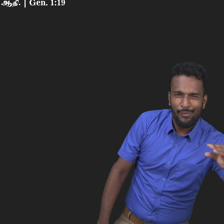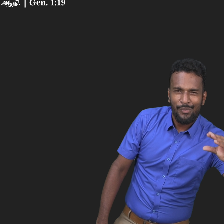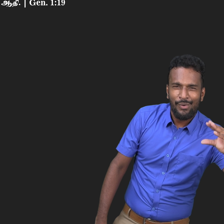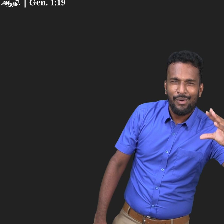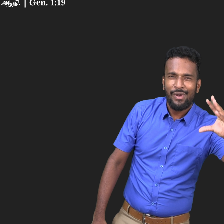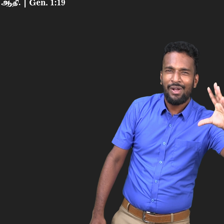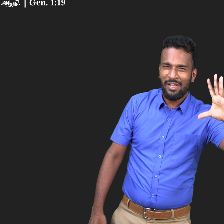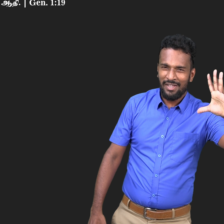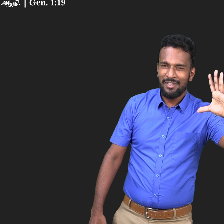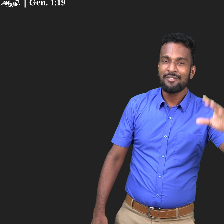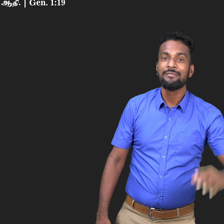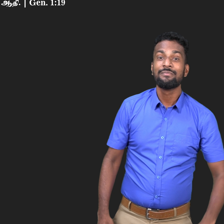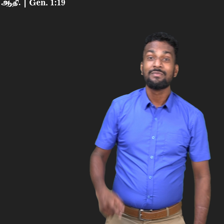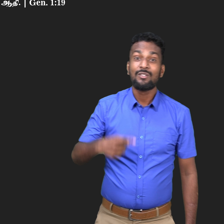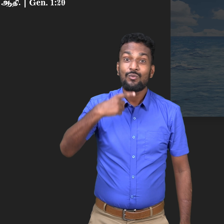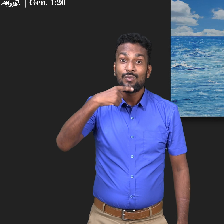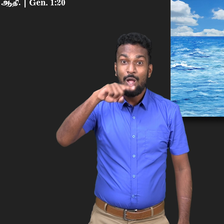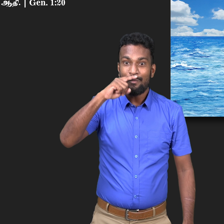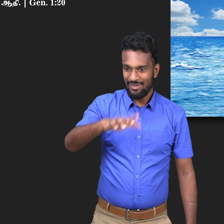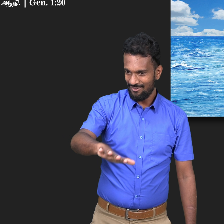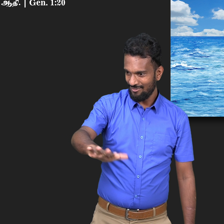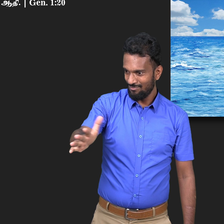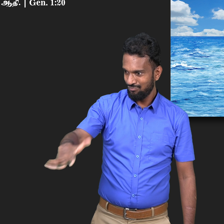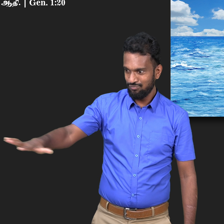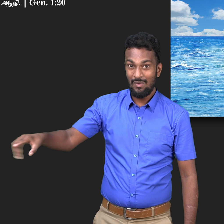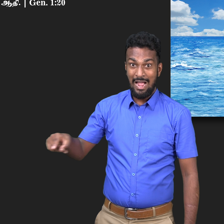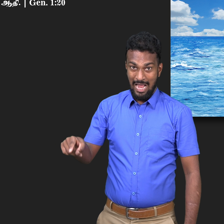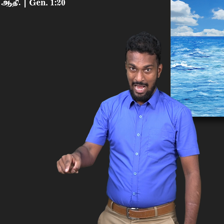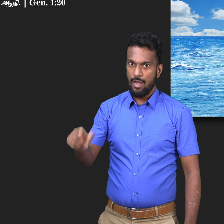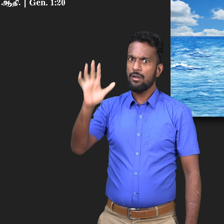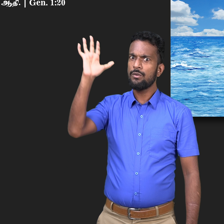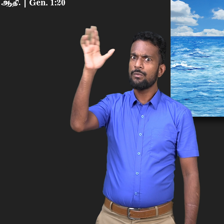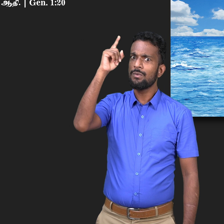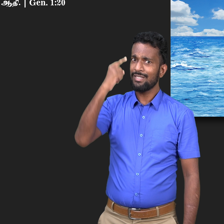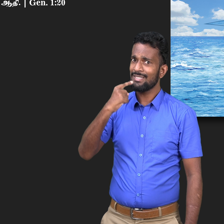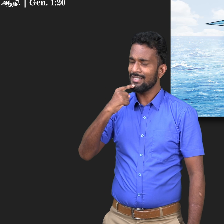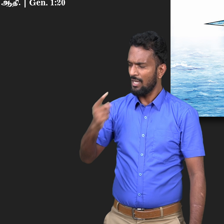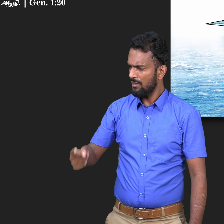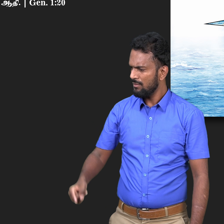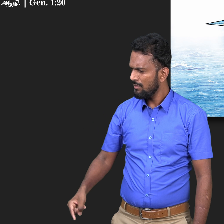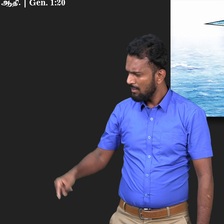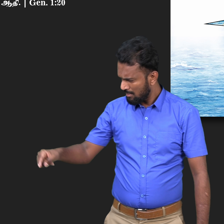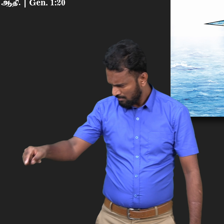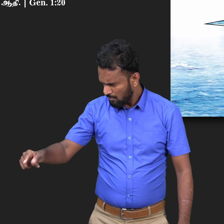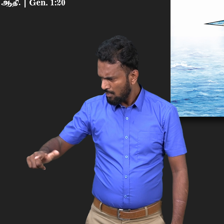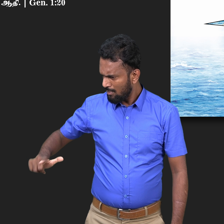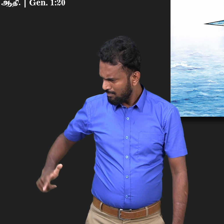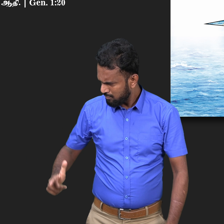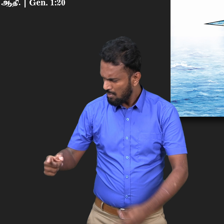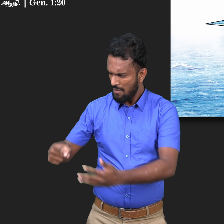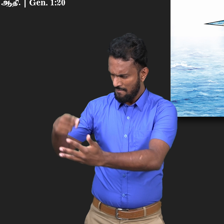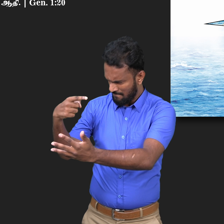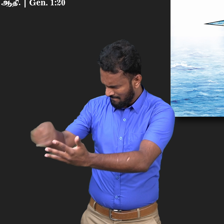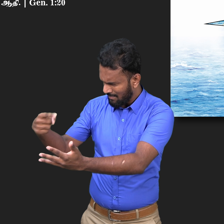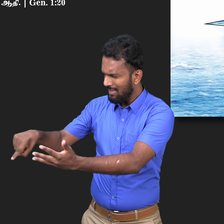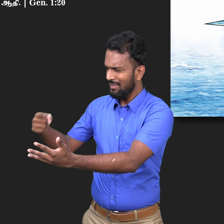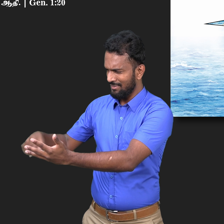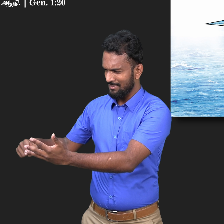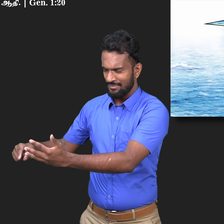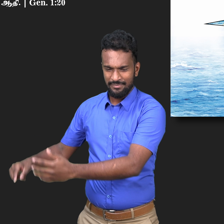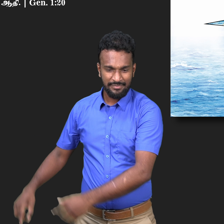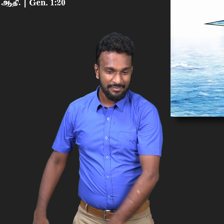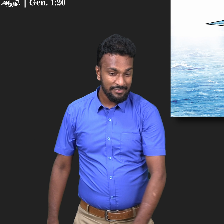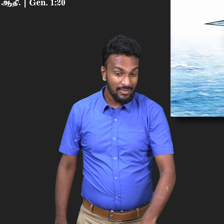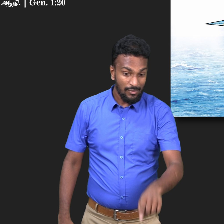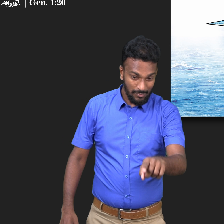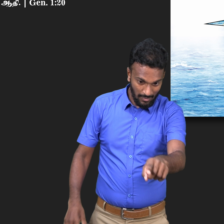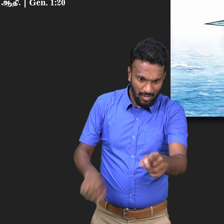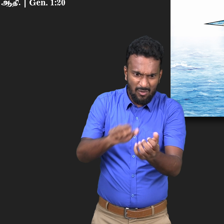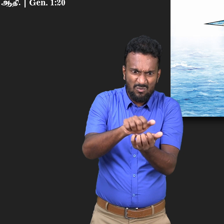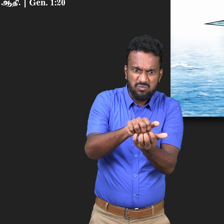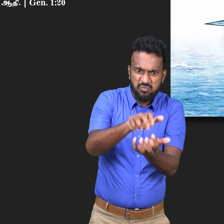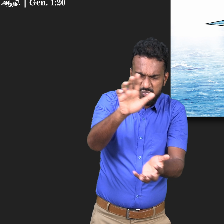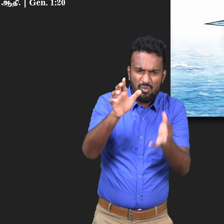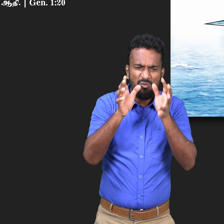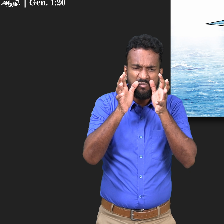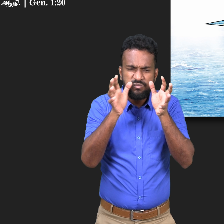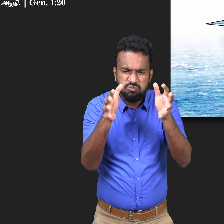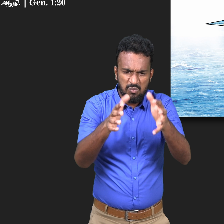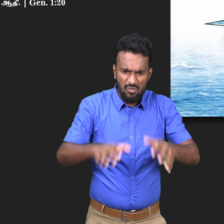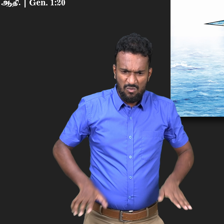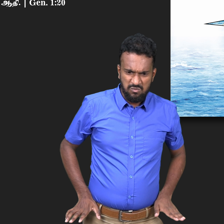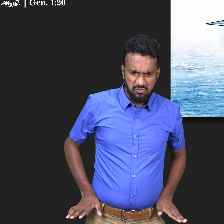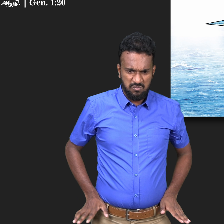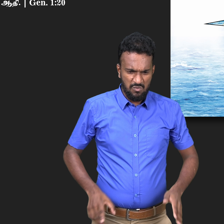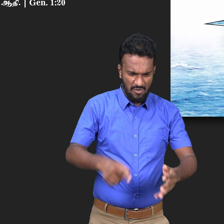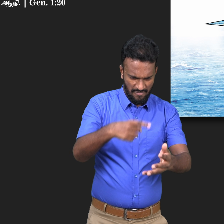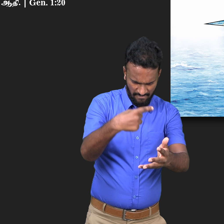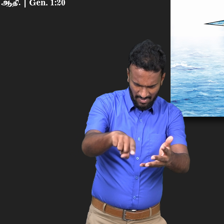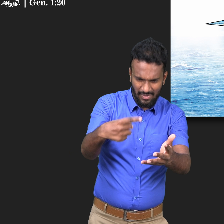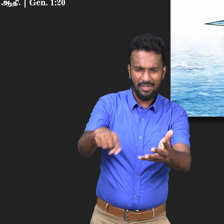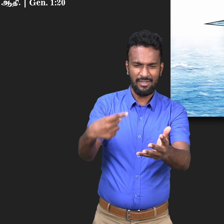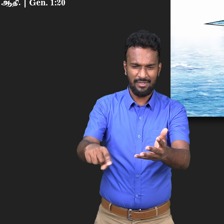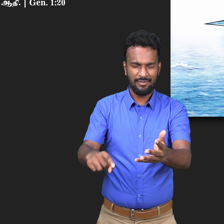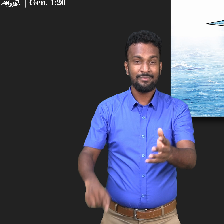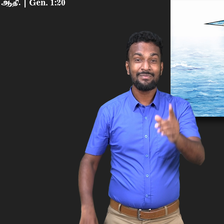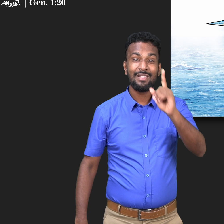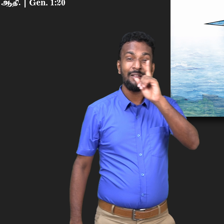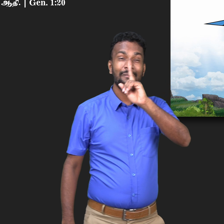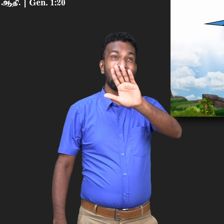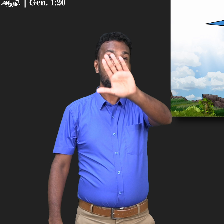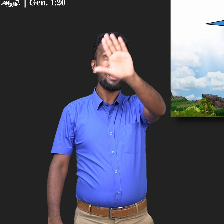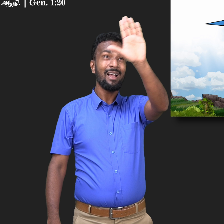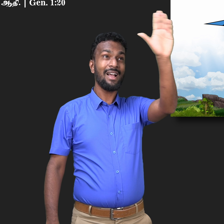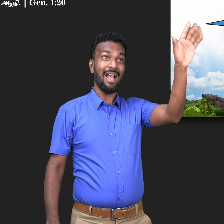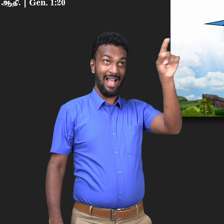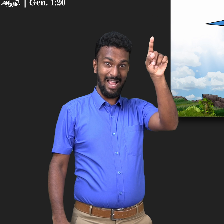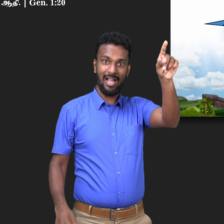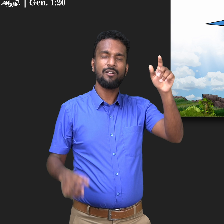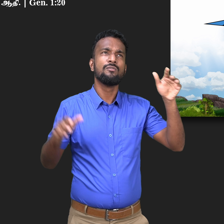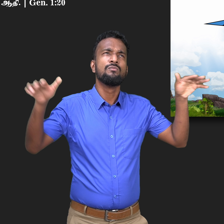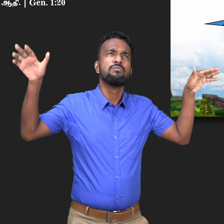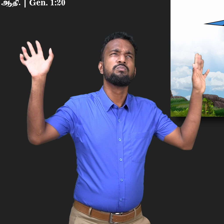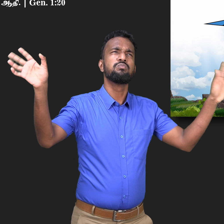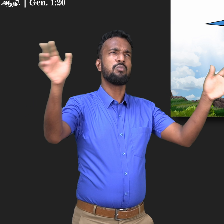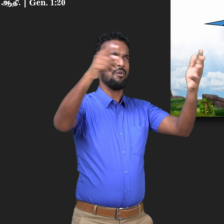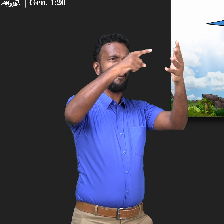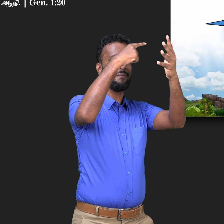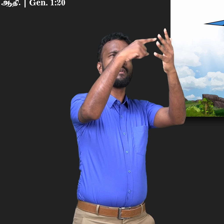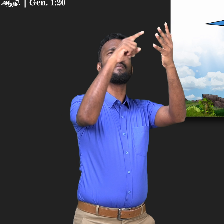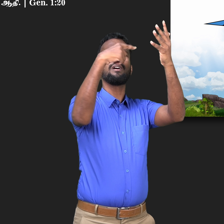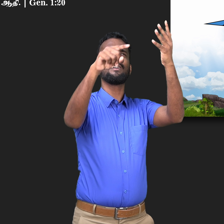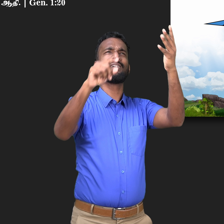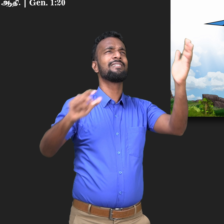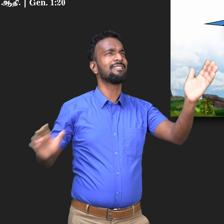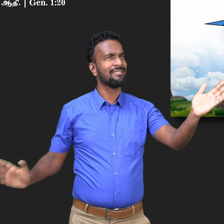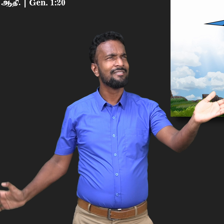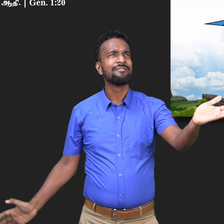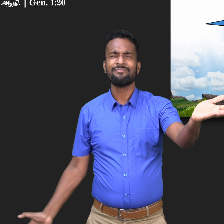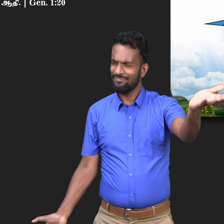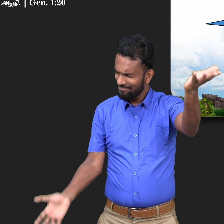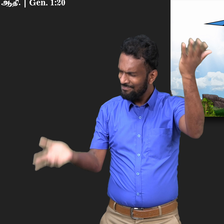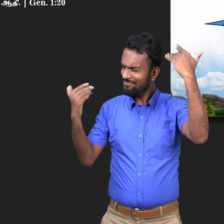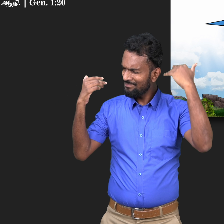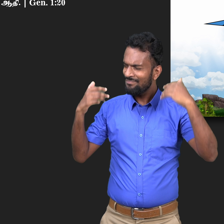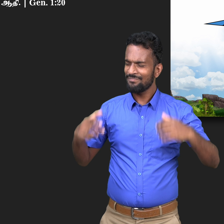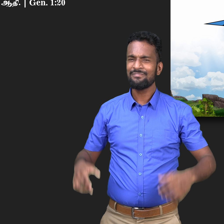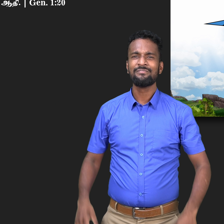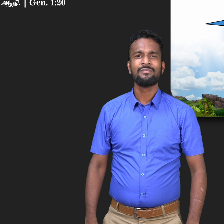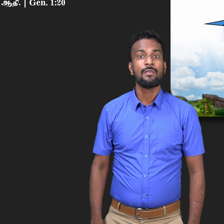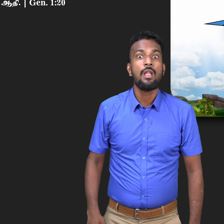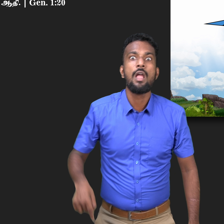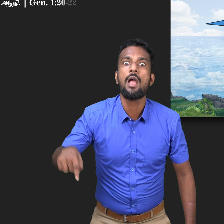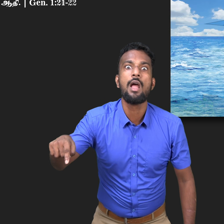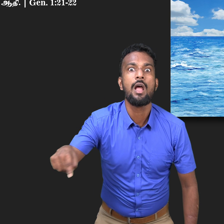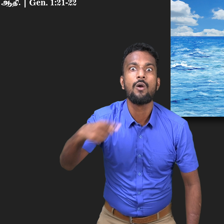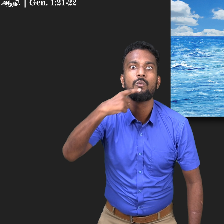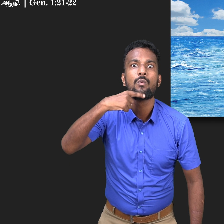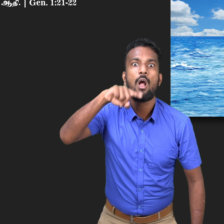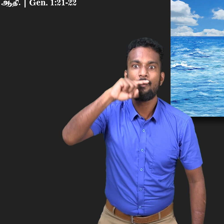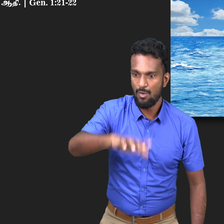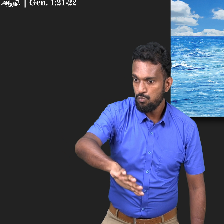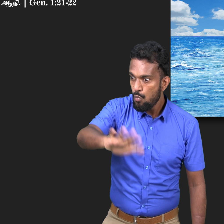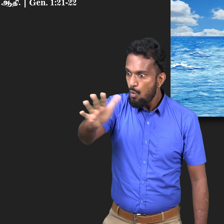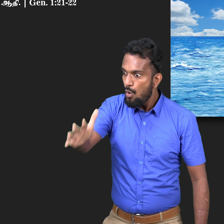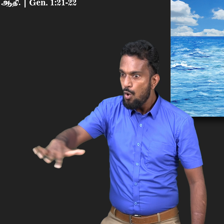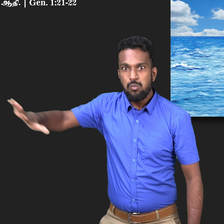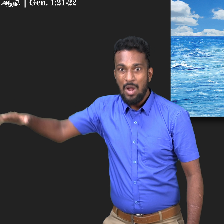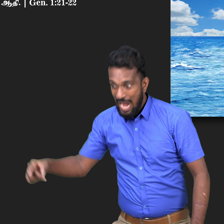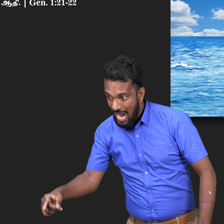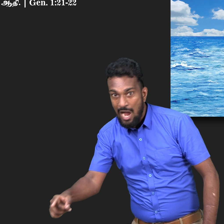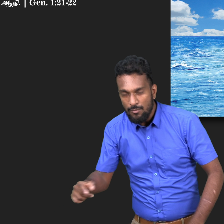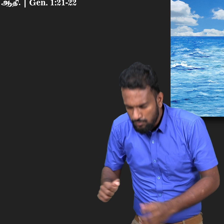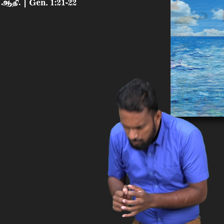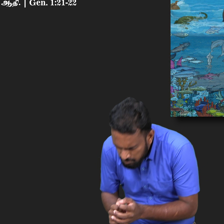And God said, “Let the waters teem with living creatures, and let birds fly above the earth in the open expanse of the sky.”